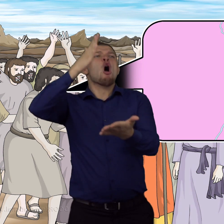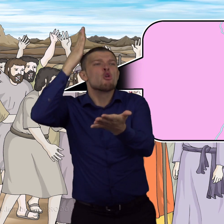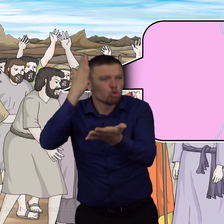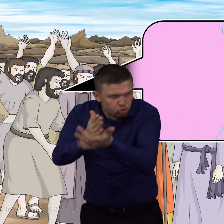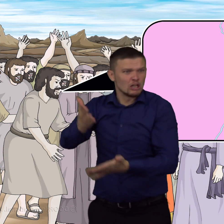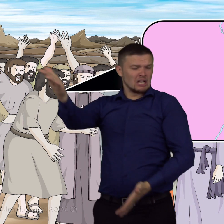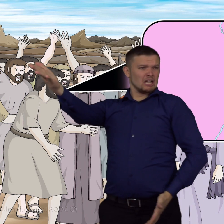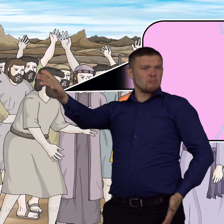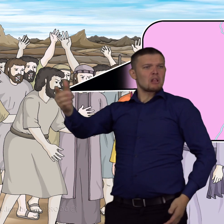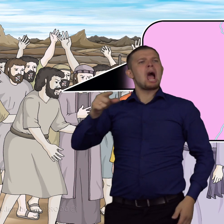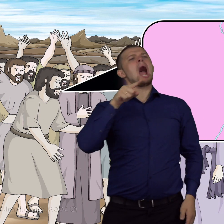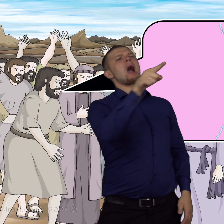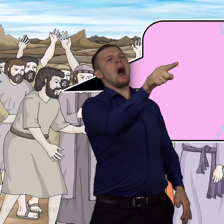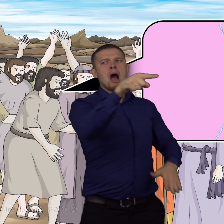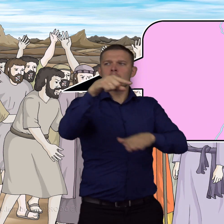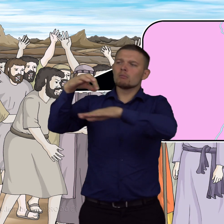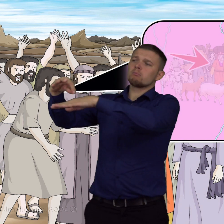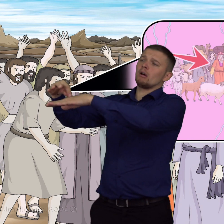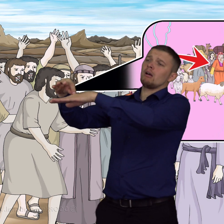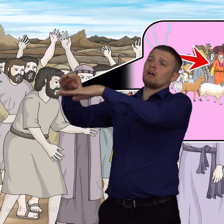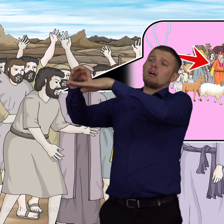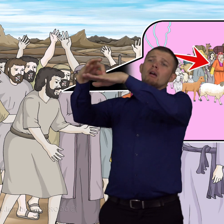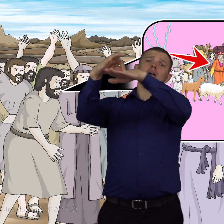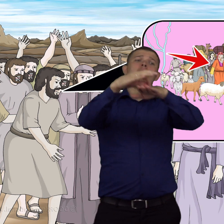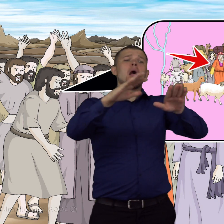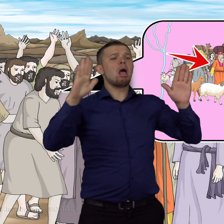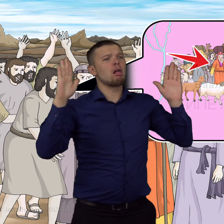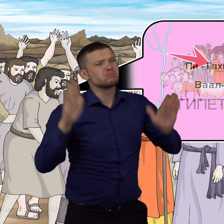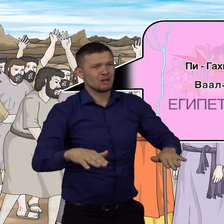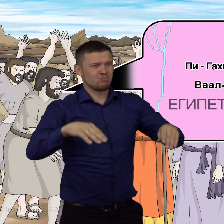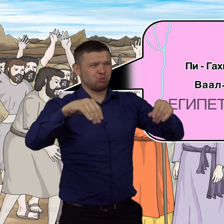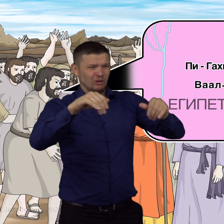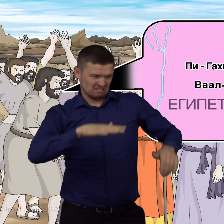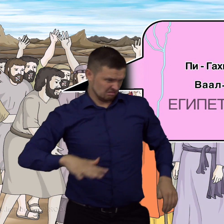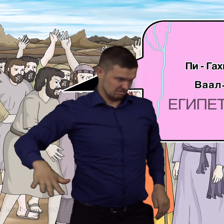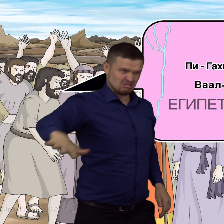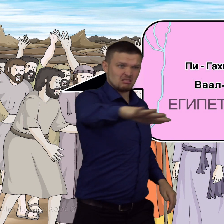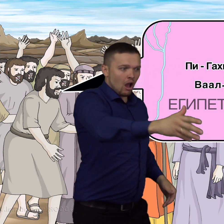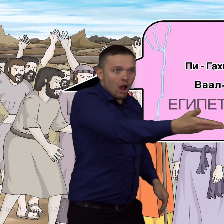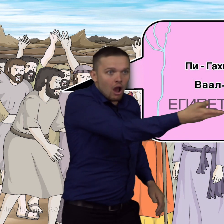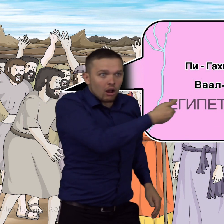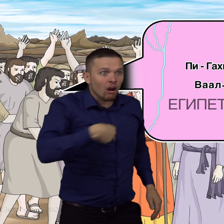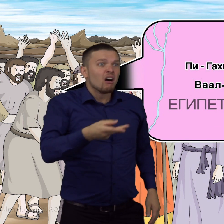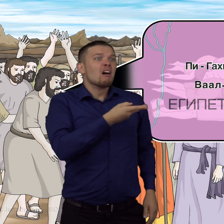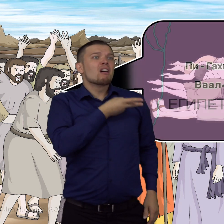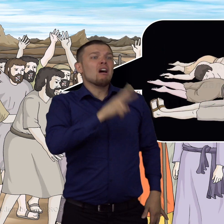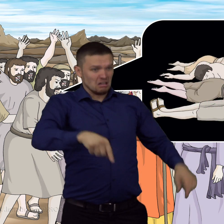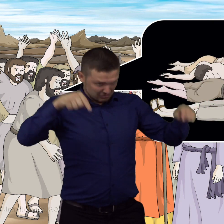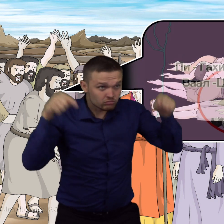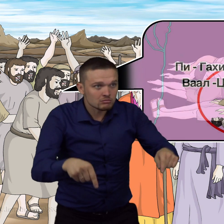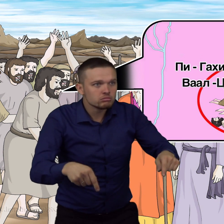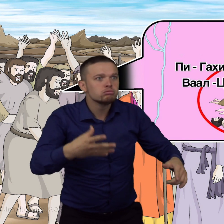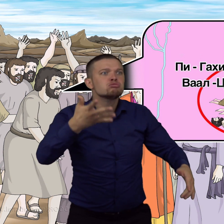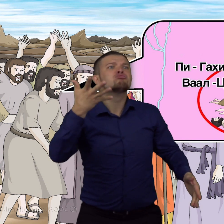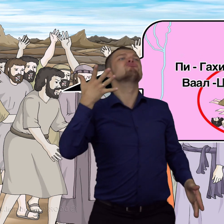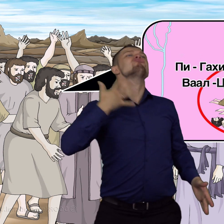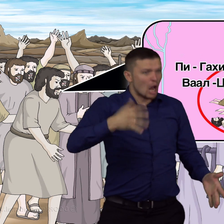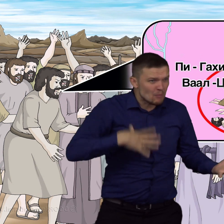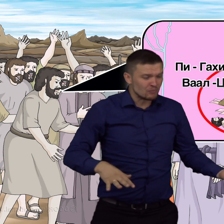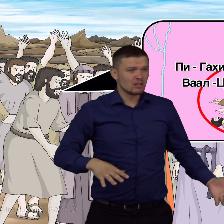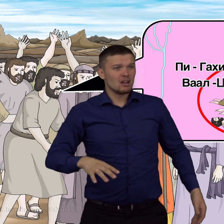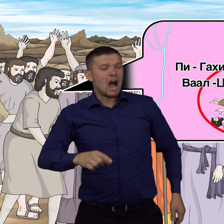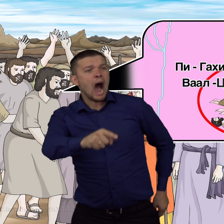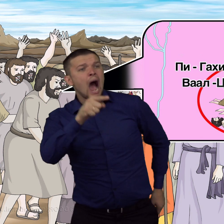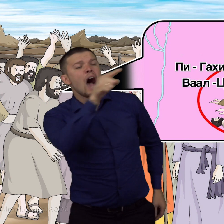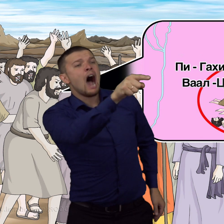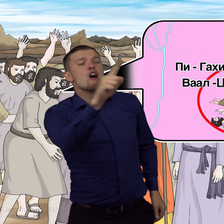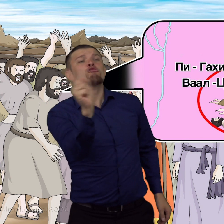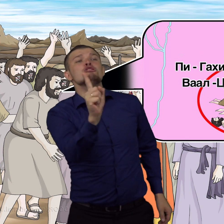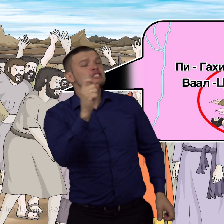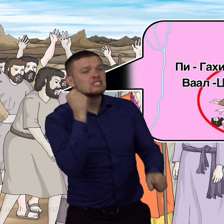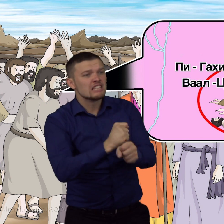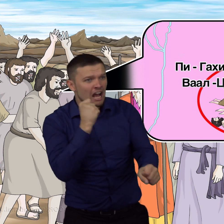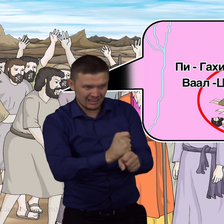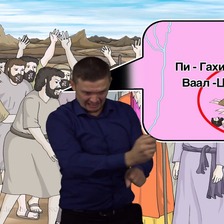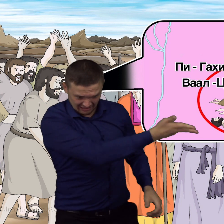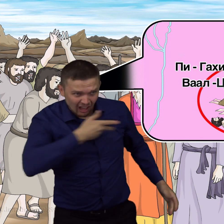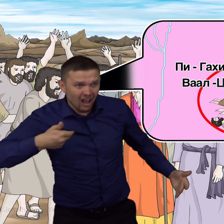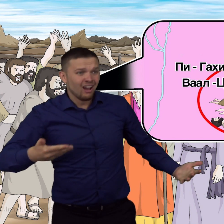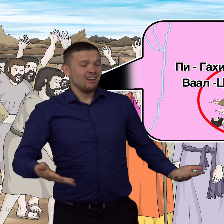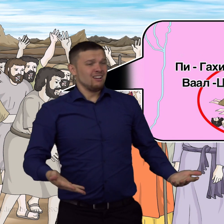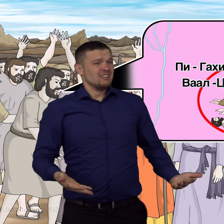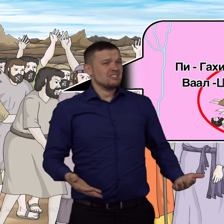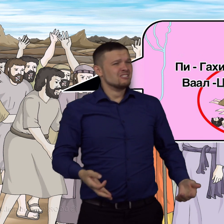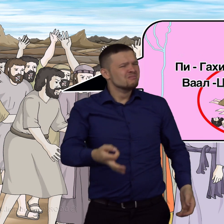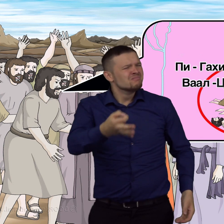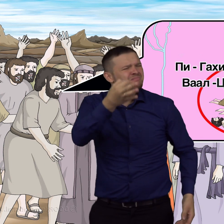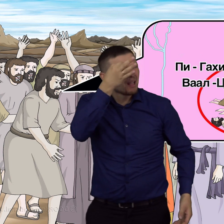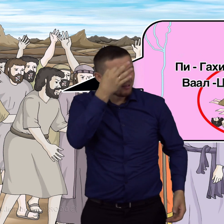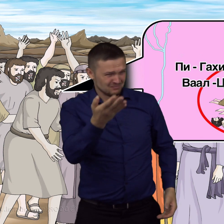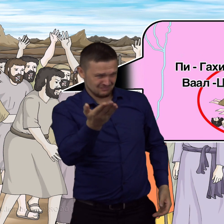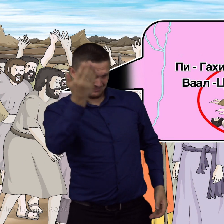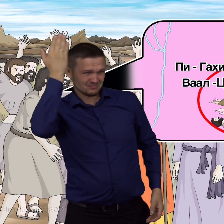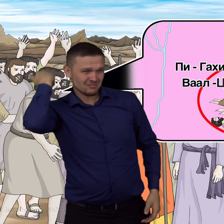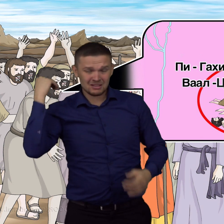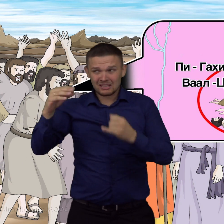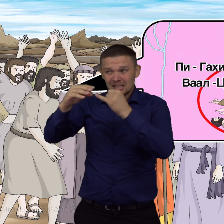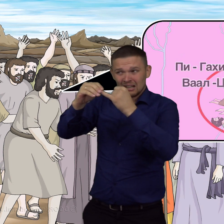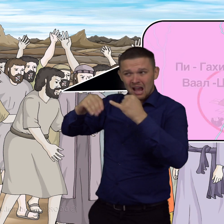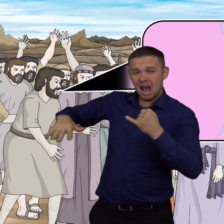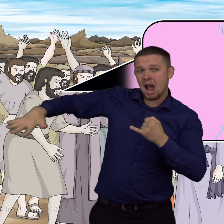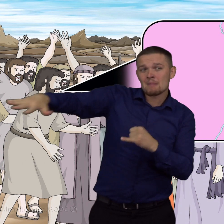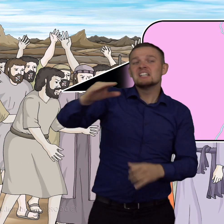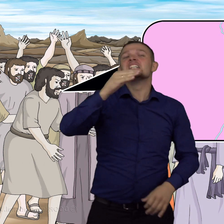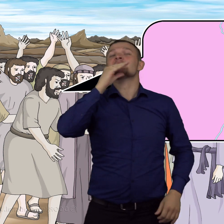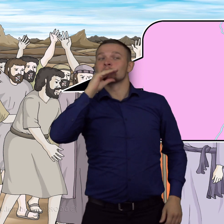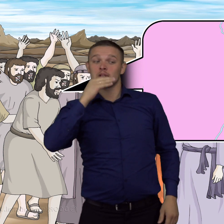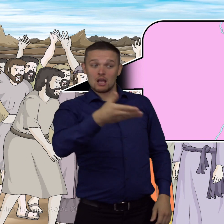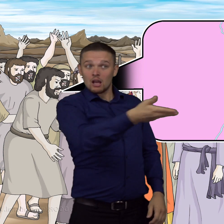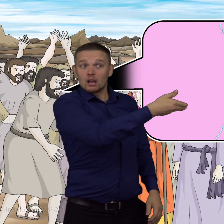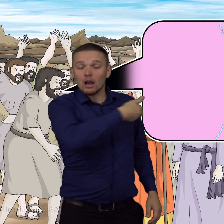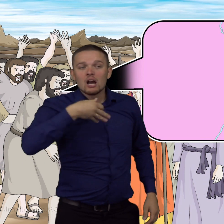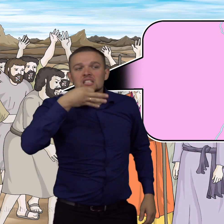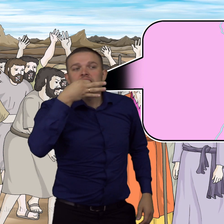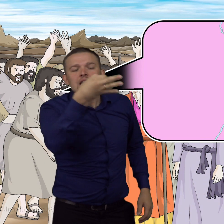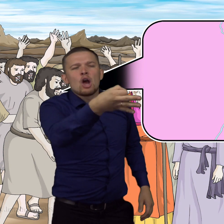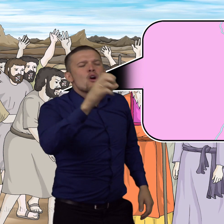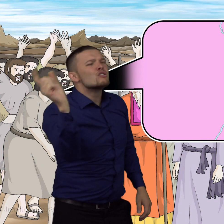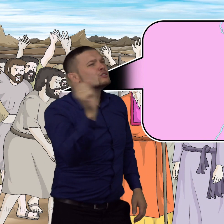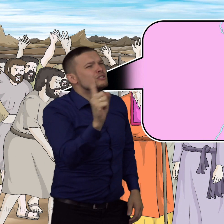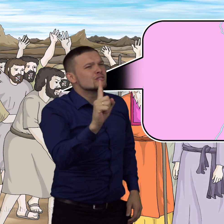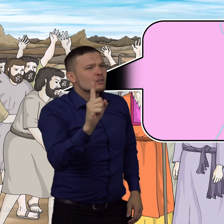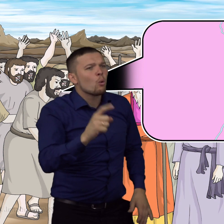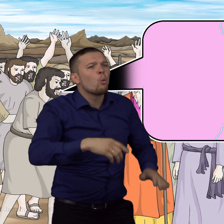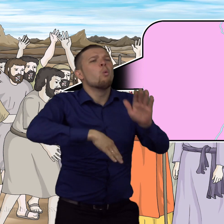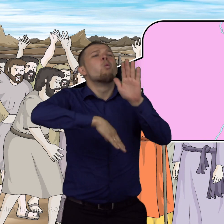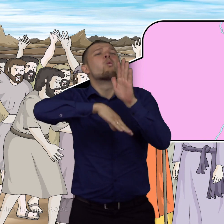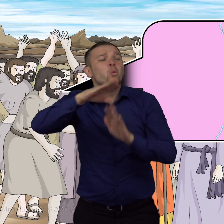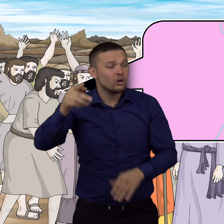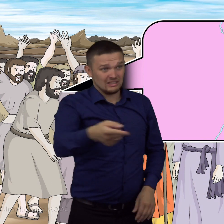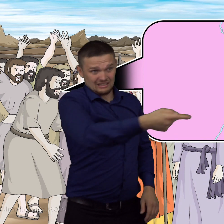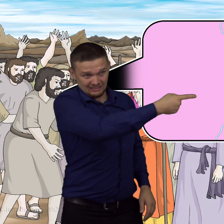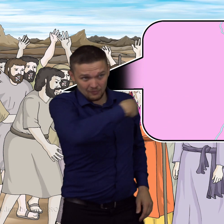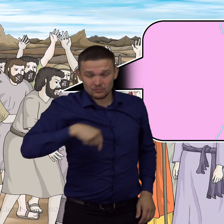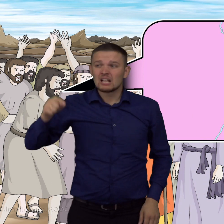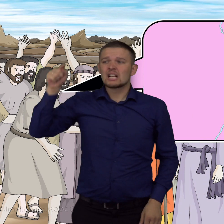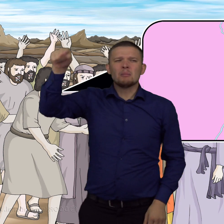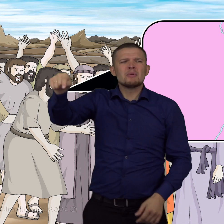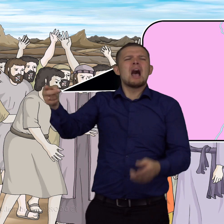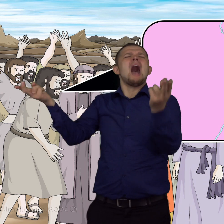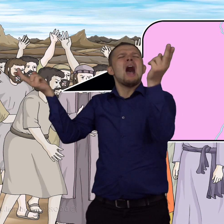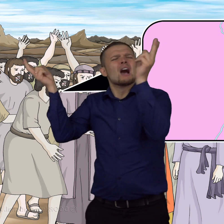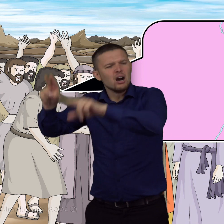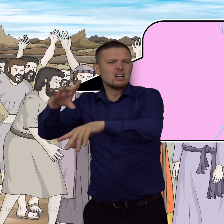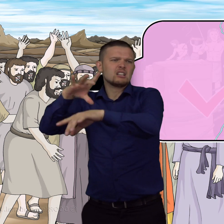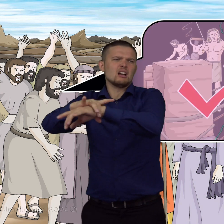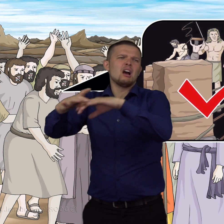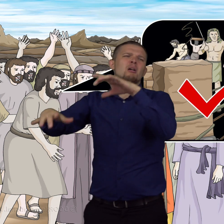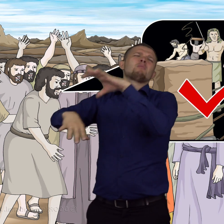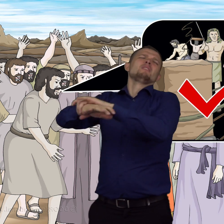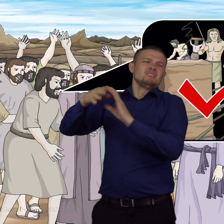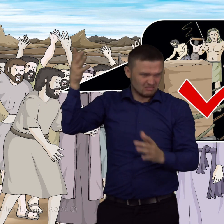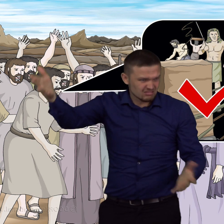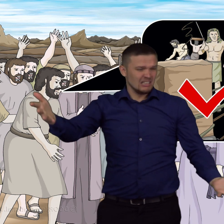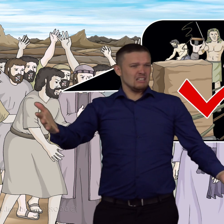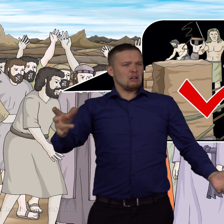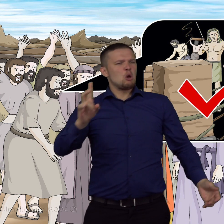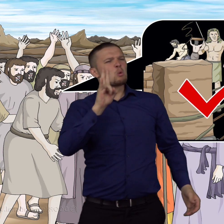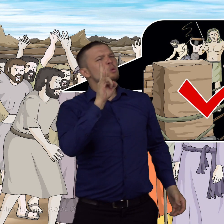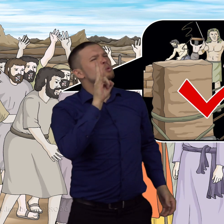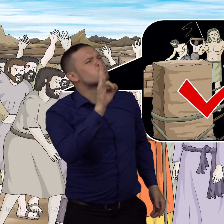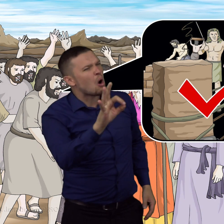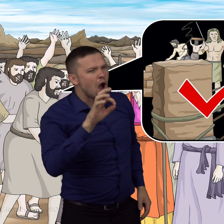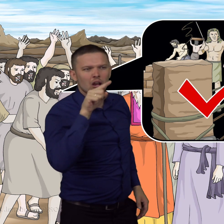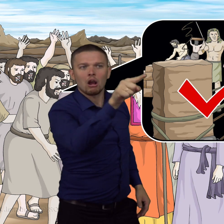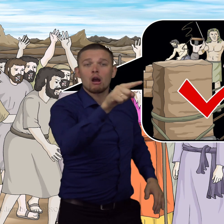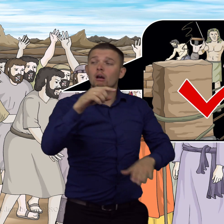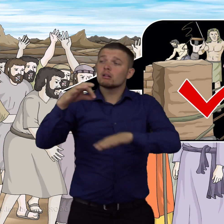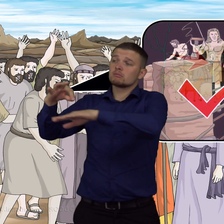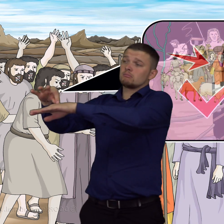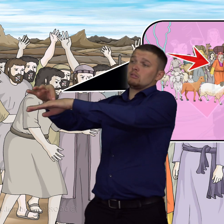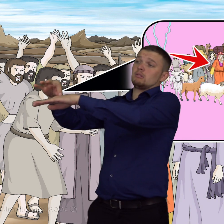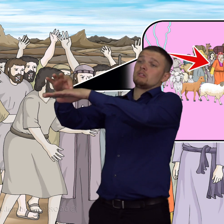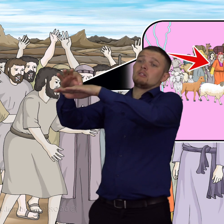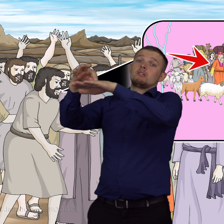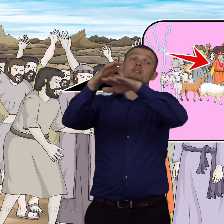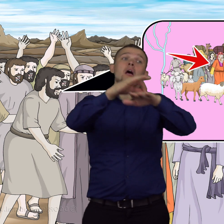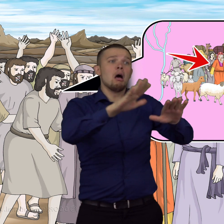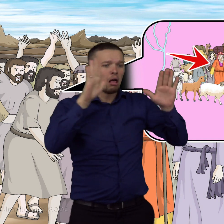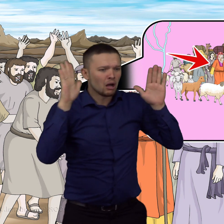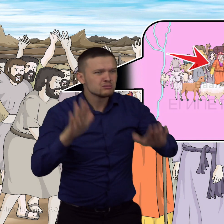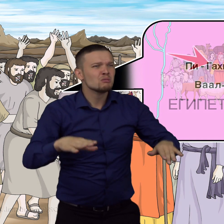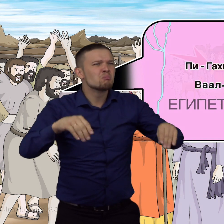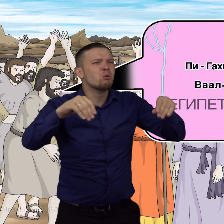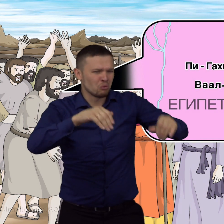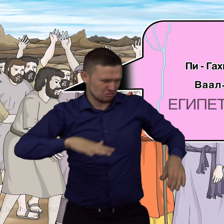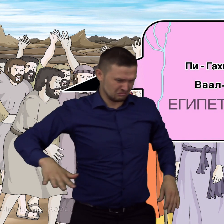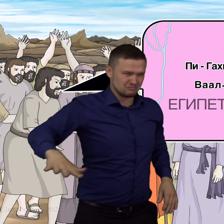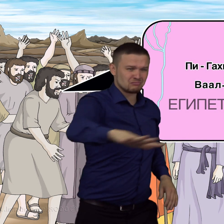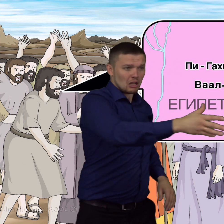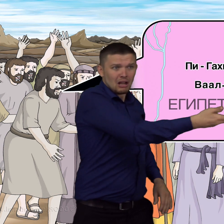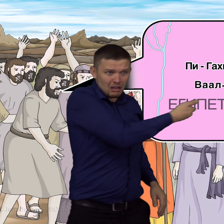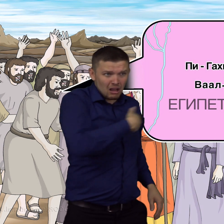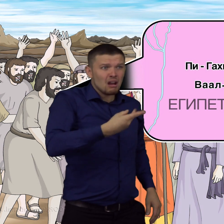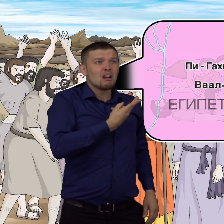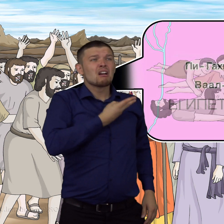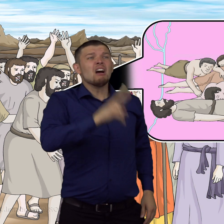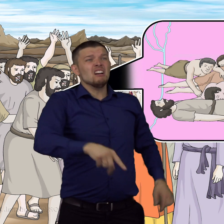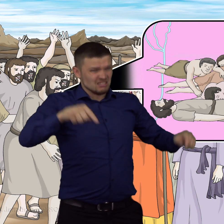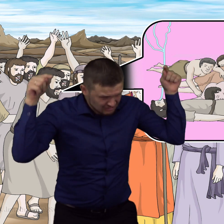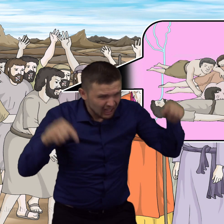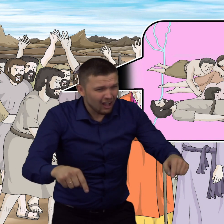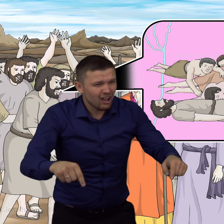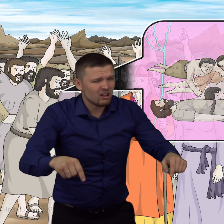What have you done to us by bringing us out of Egypt? Did we not say to you in Egypt, ‘Leave us alone so that we may serve the Egyptians’?